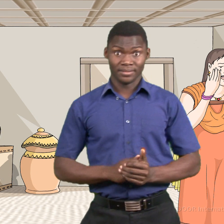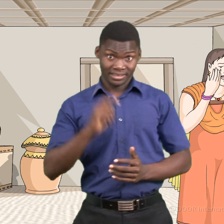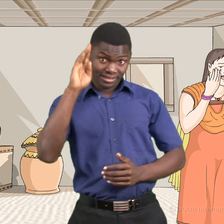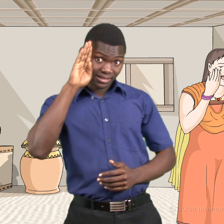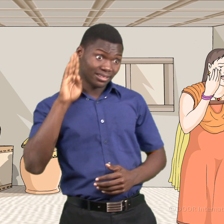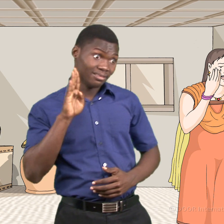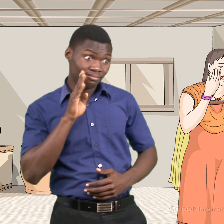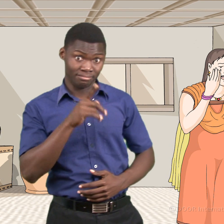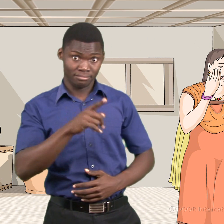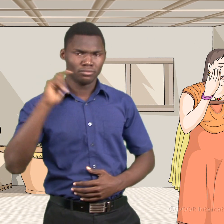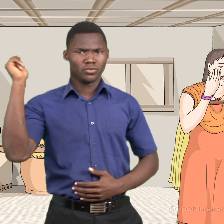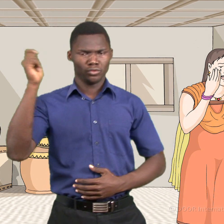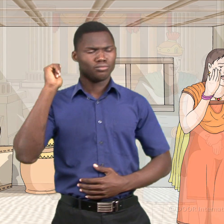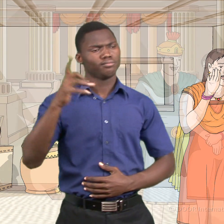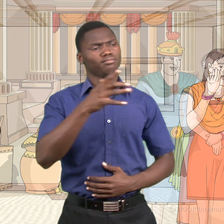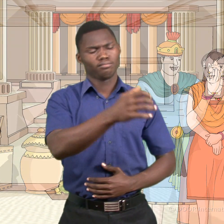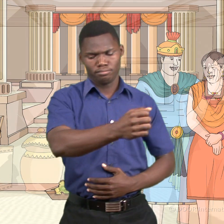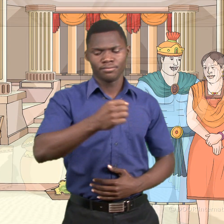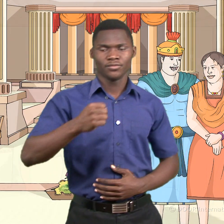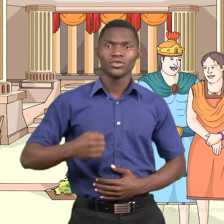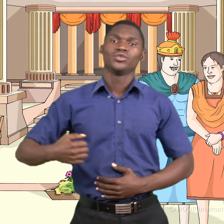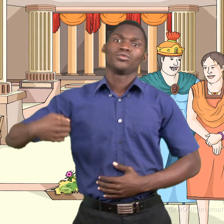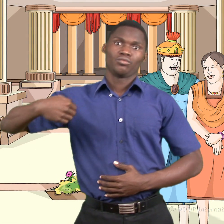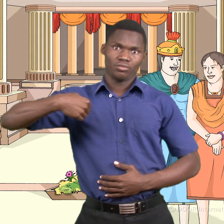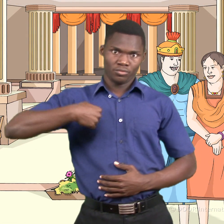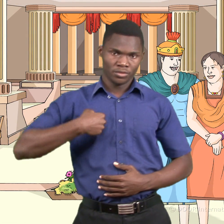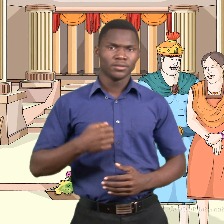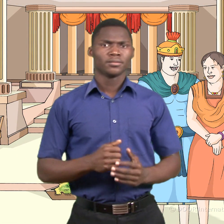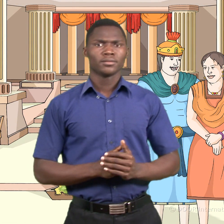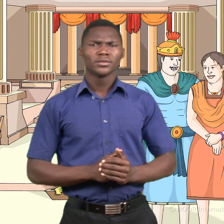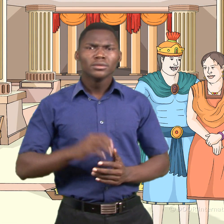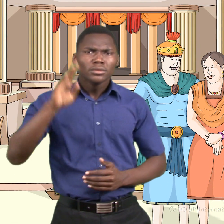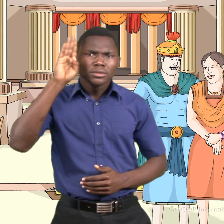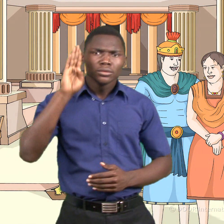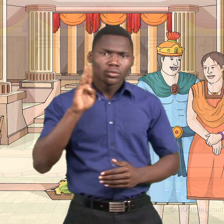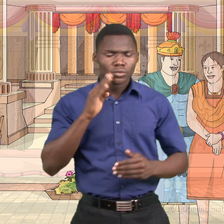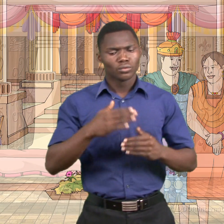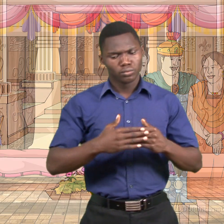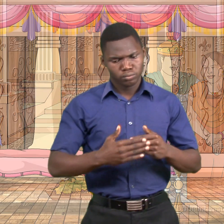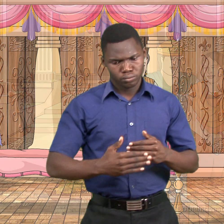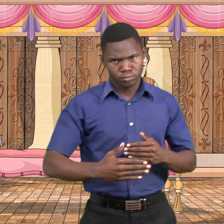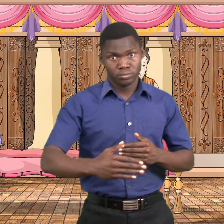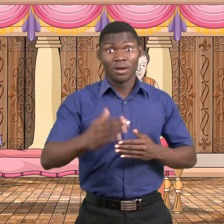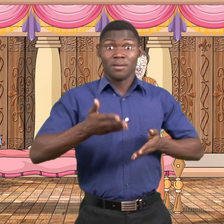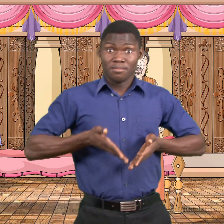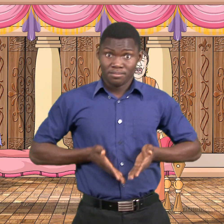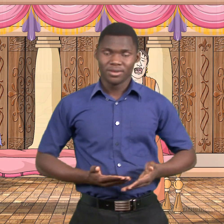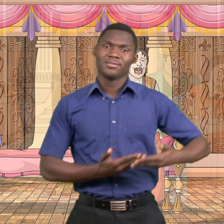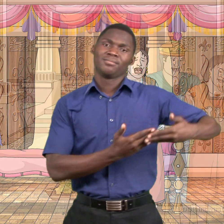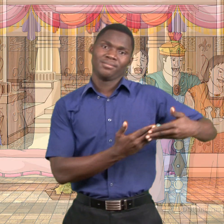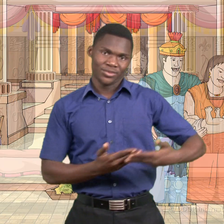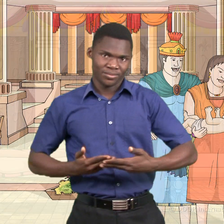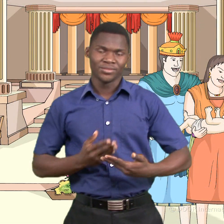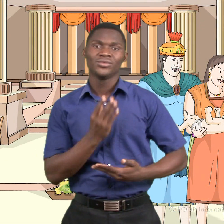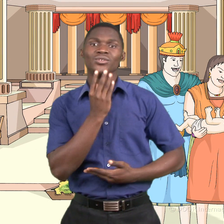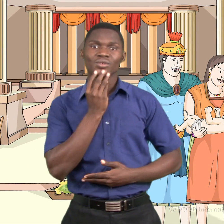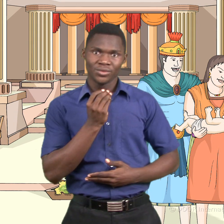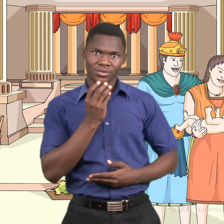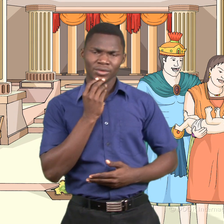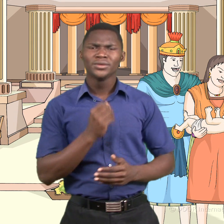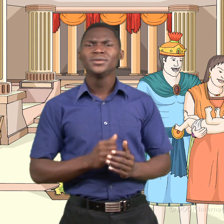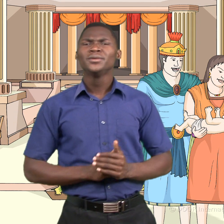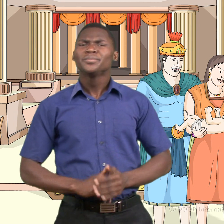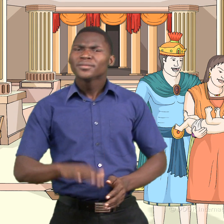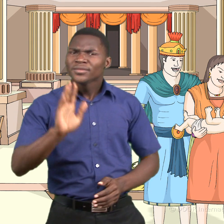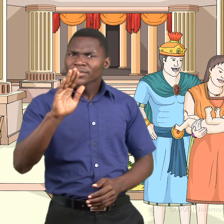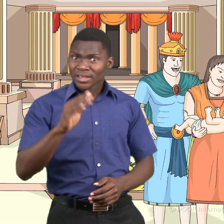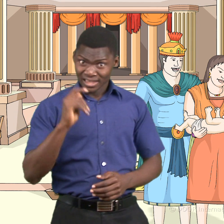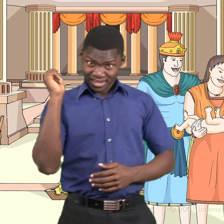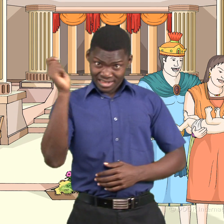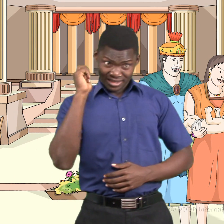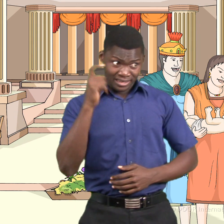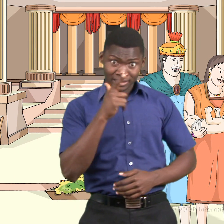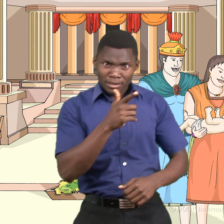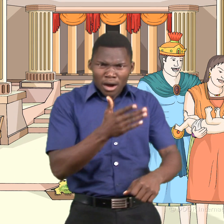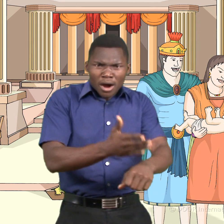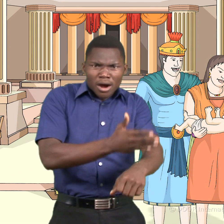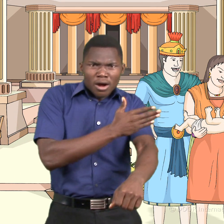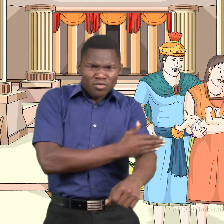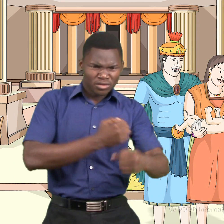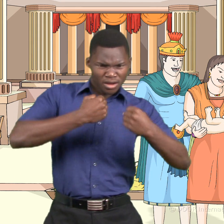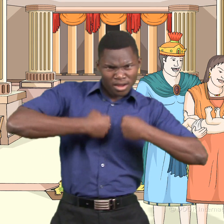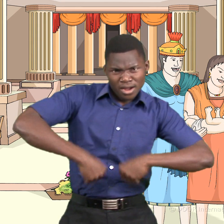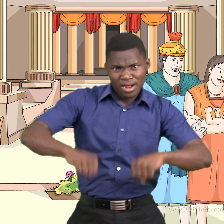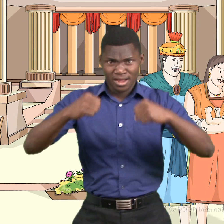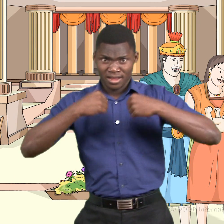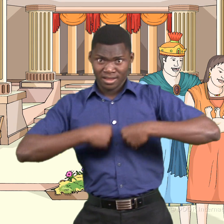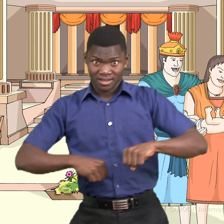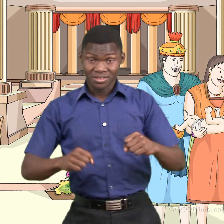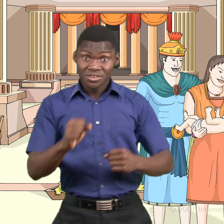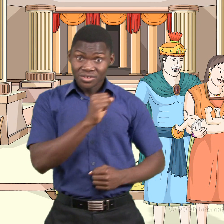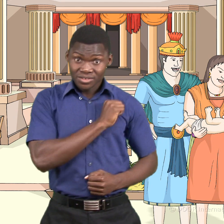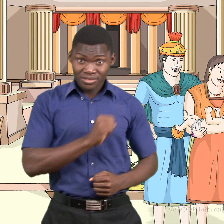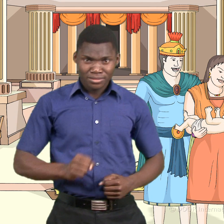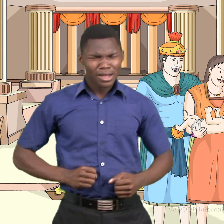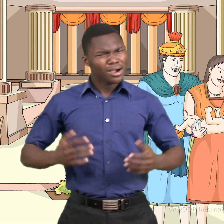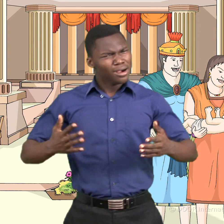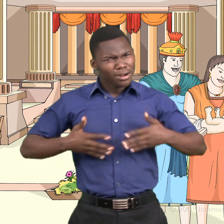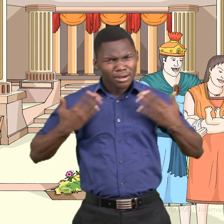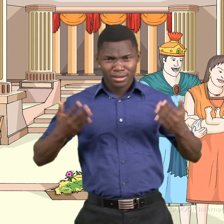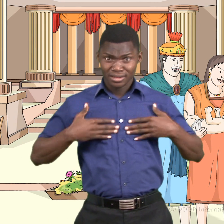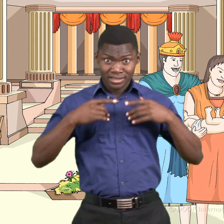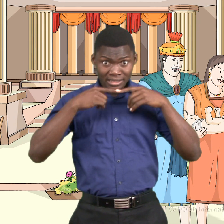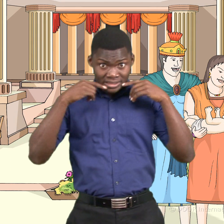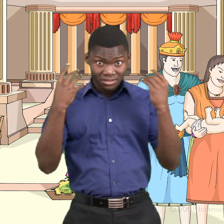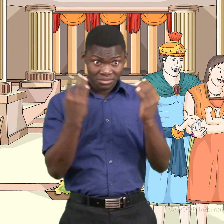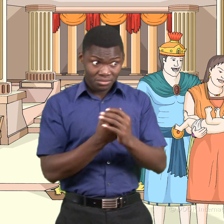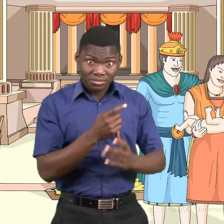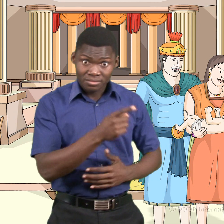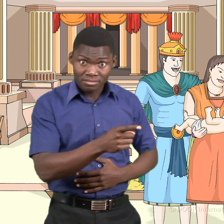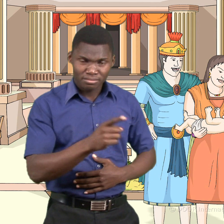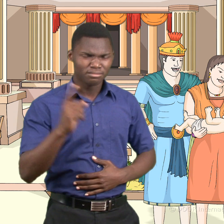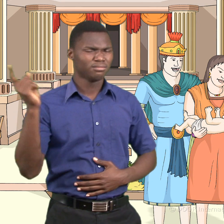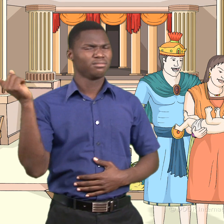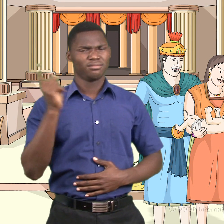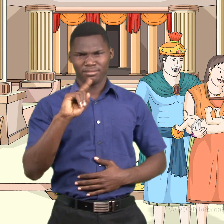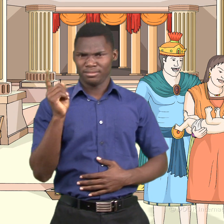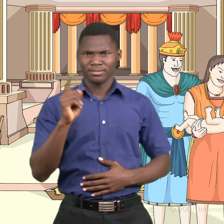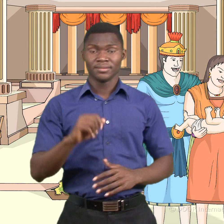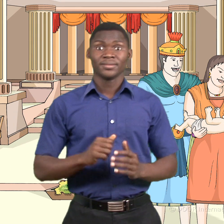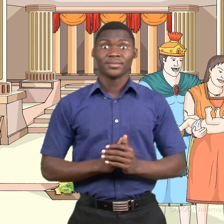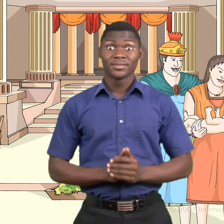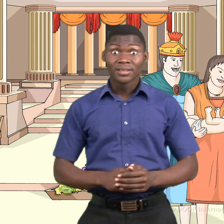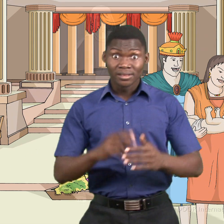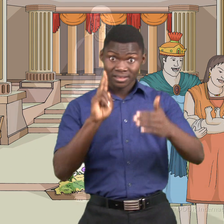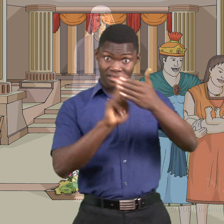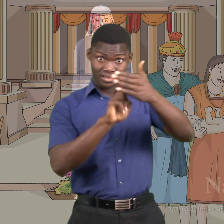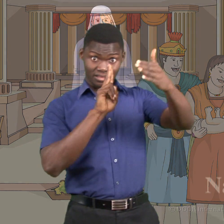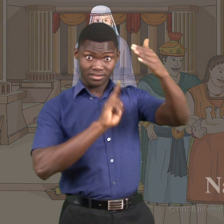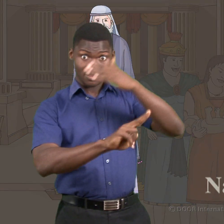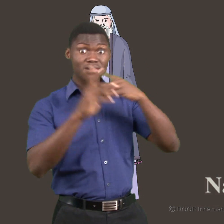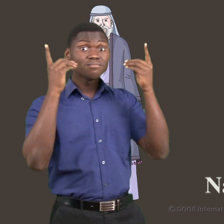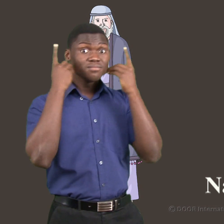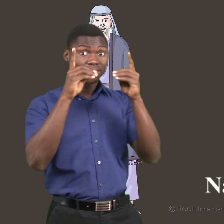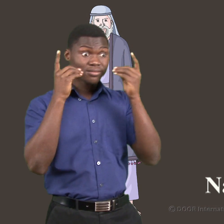And when the time of mourning was over, David had her brought to his house, and she became his wife and bore him a son. But the thing that David had done was evil in the sight of the LORD.